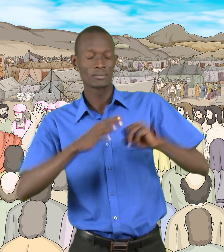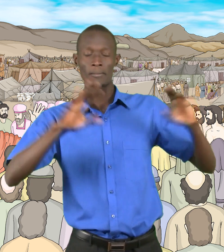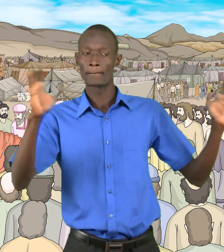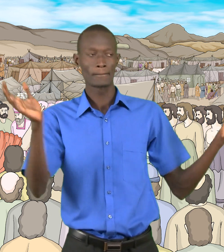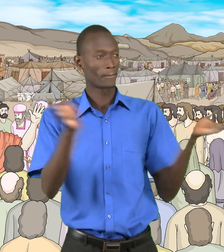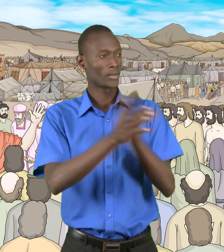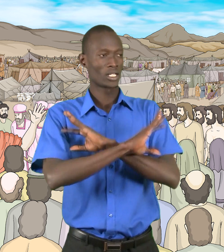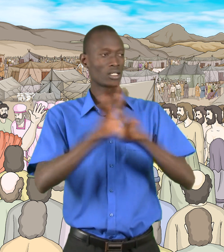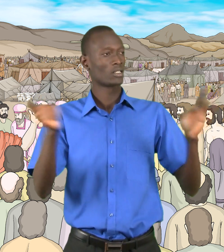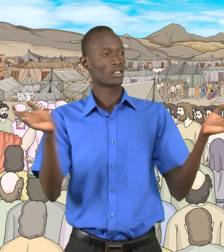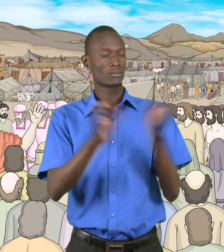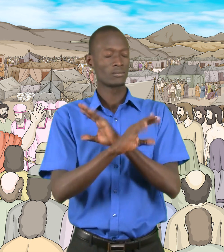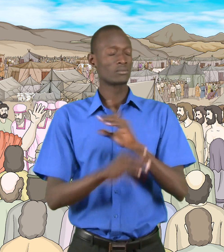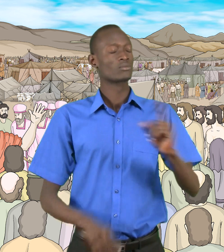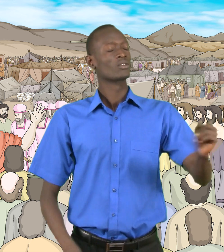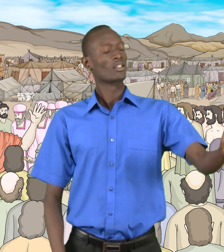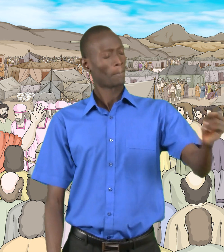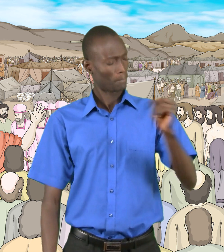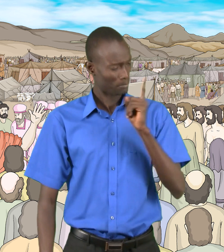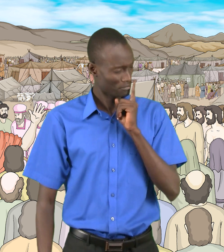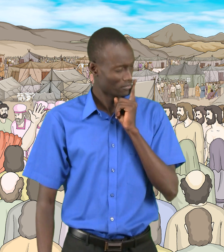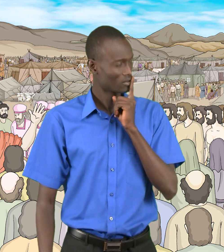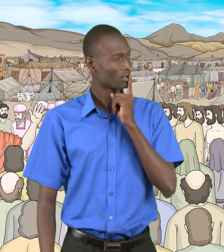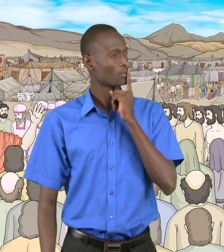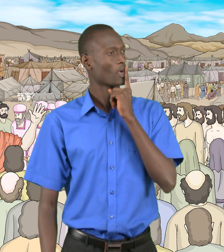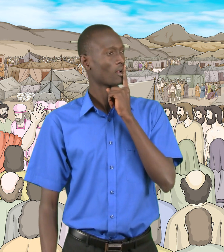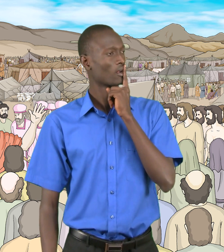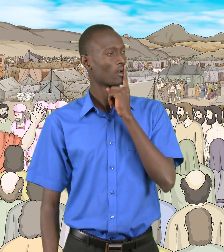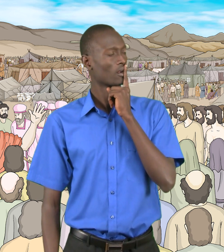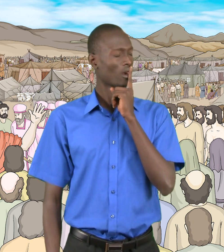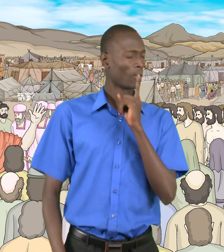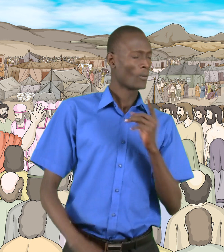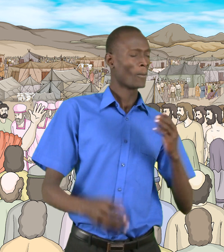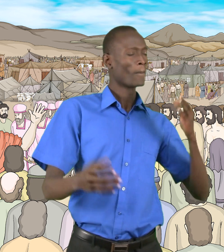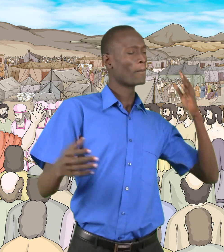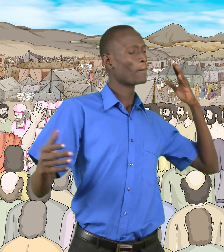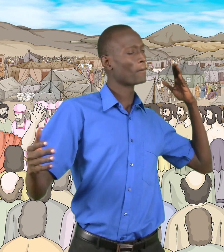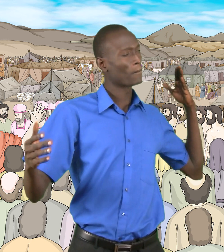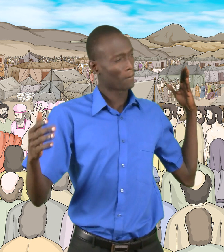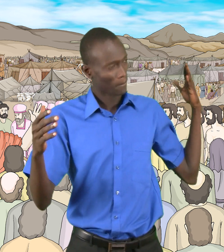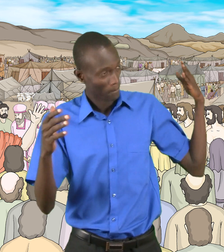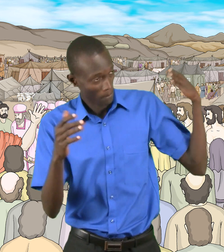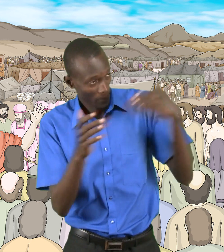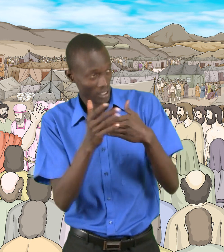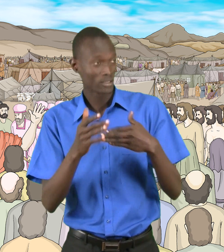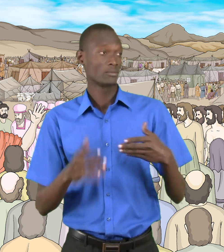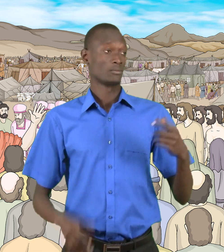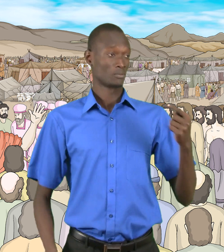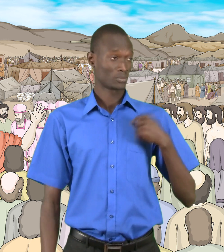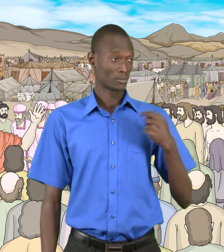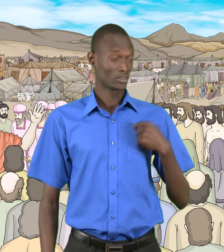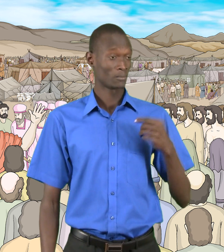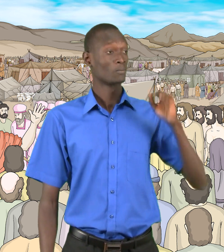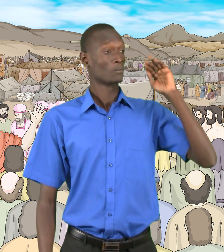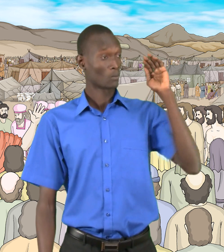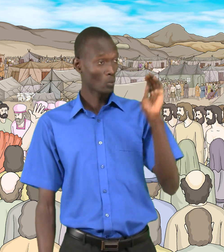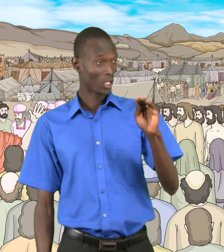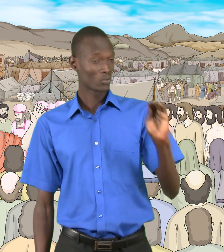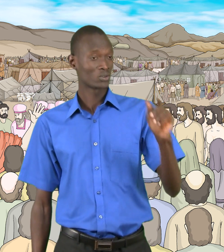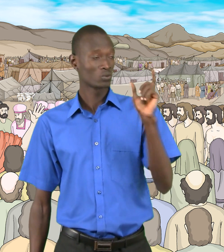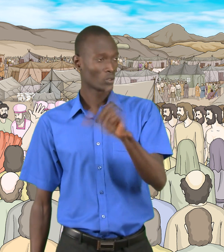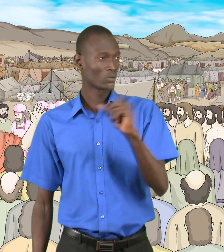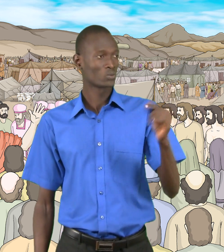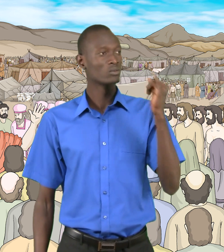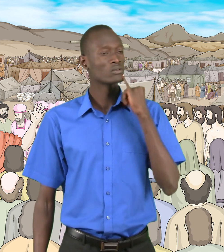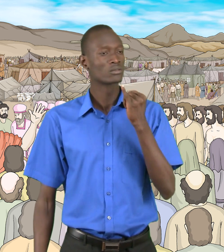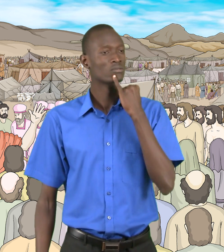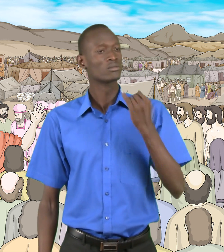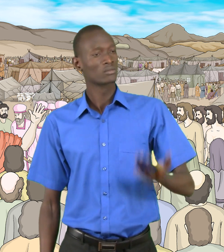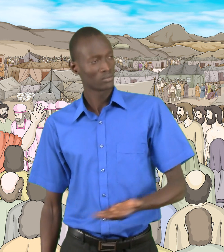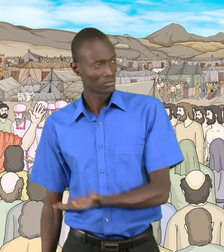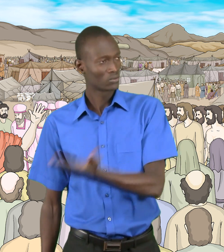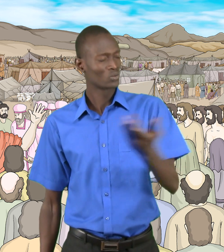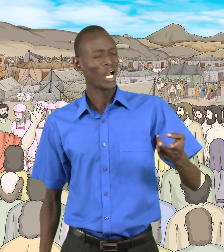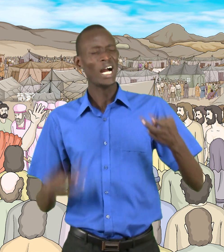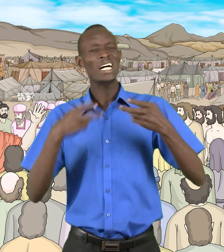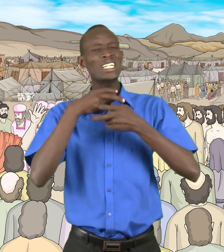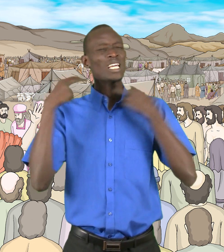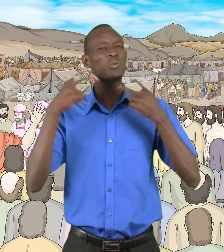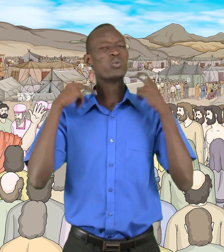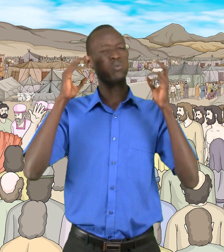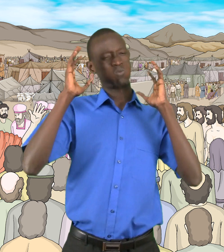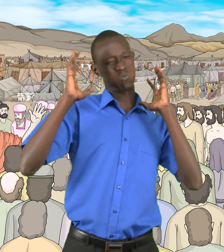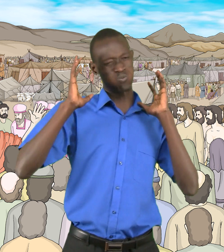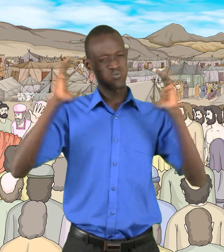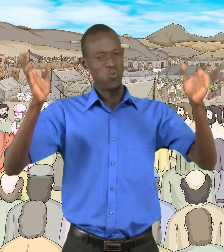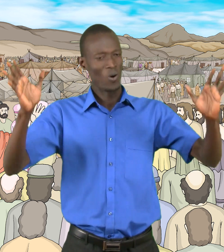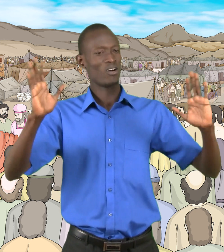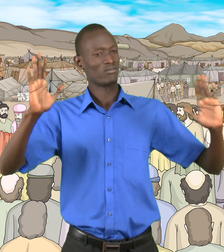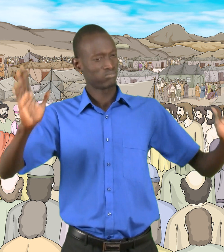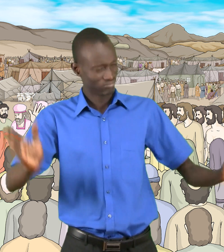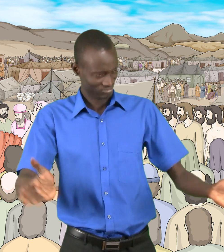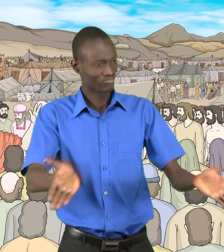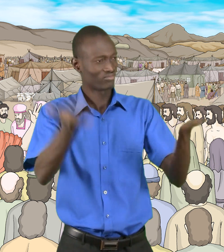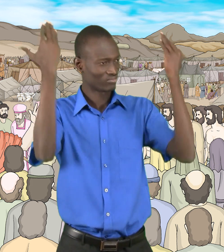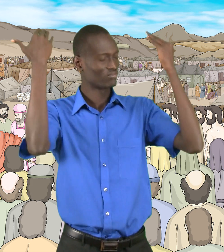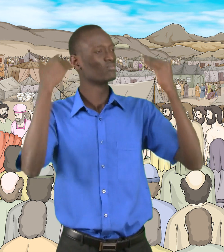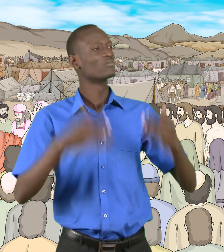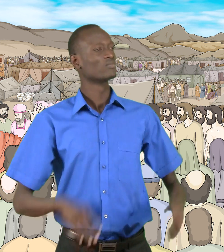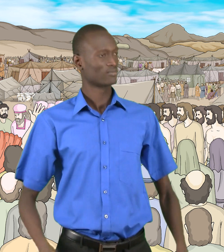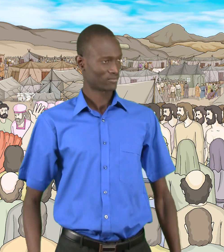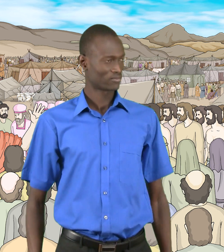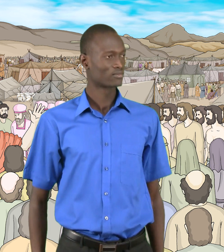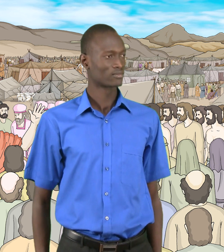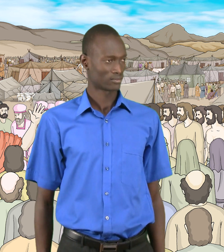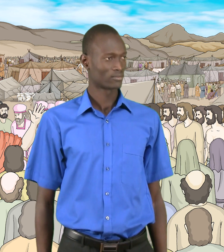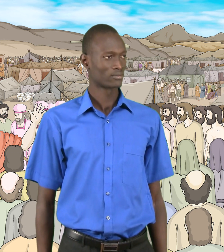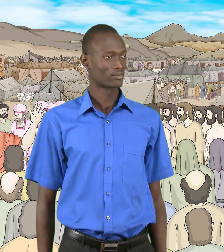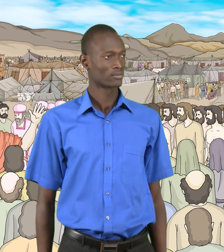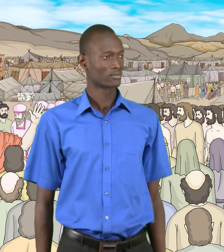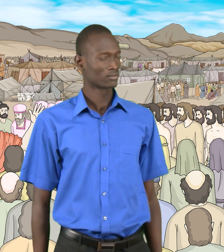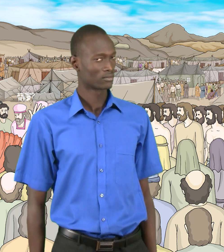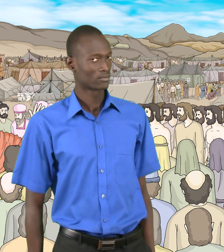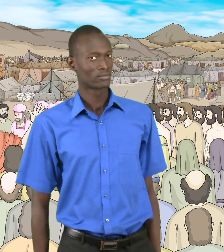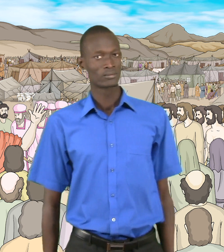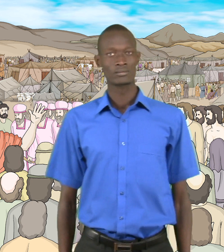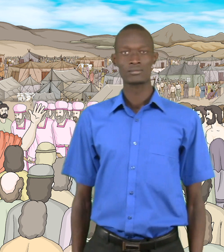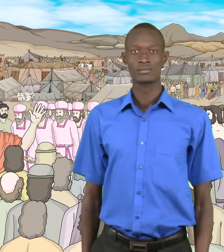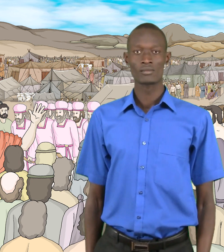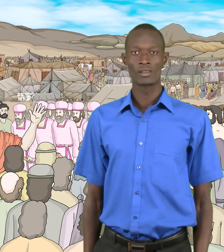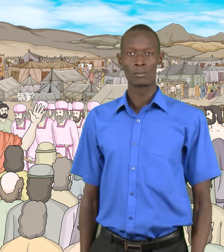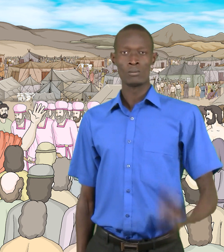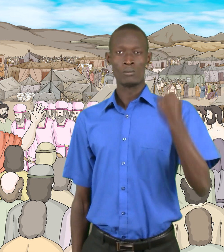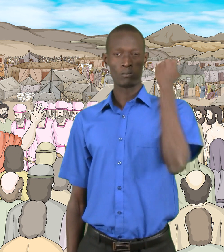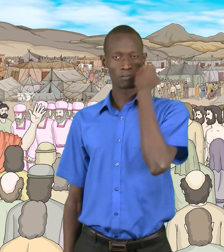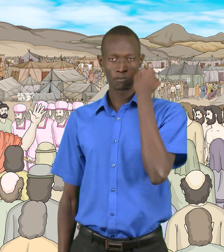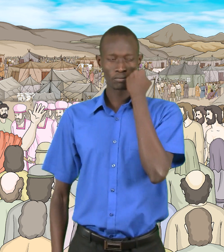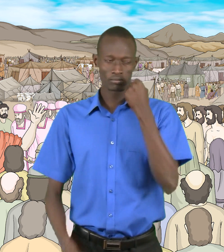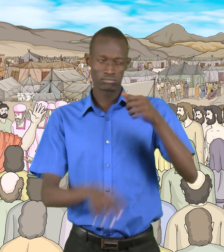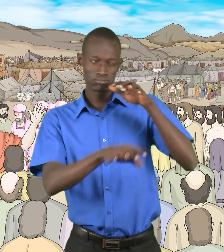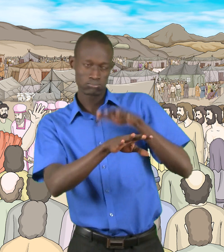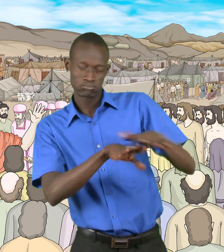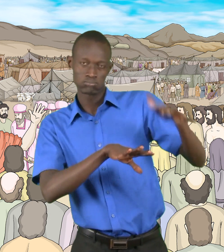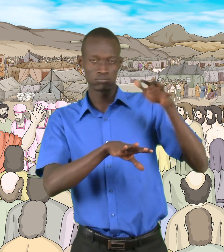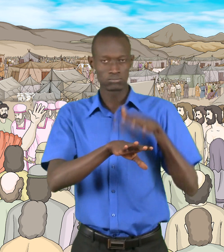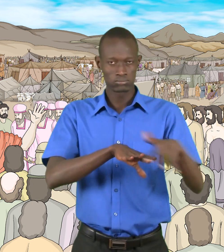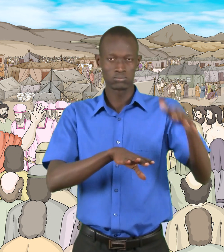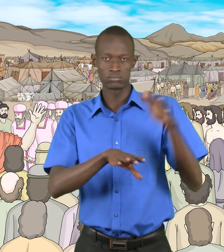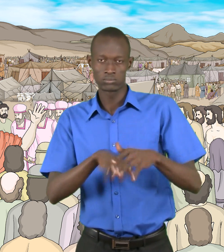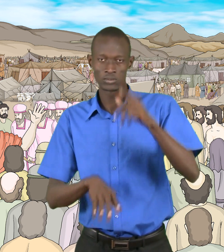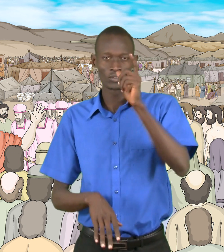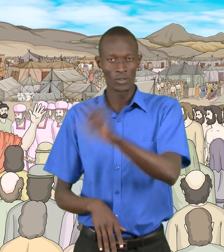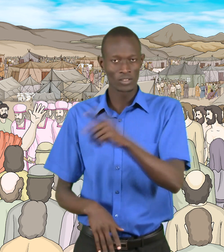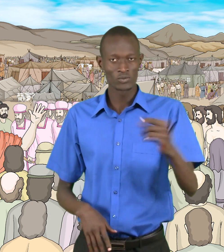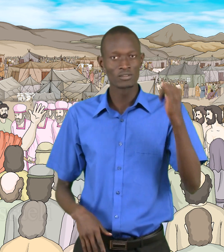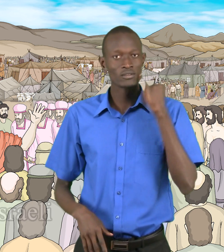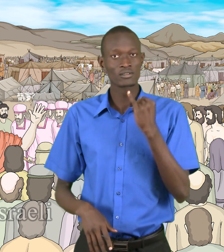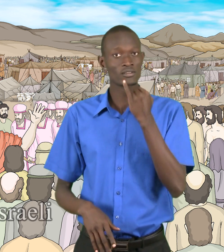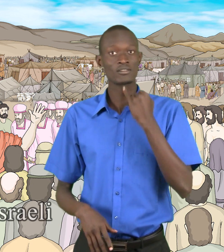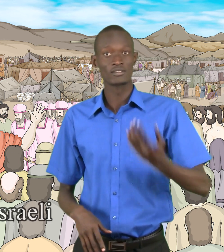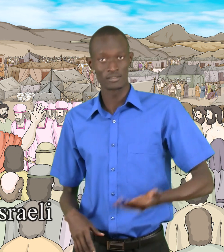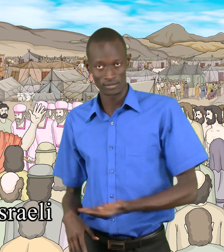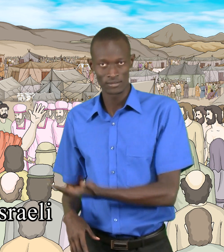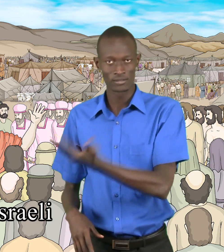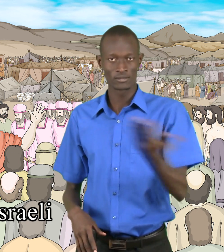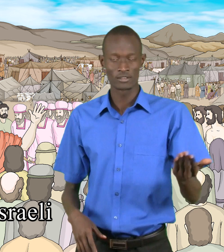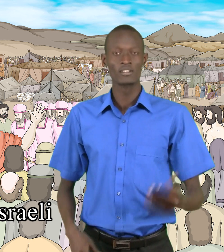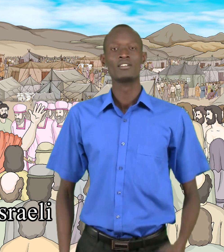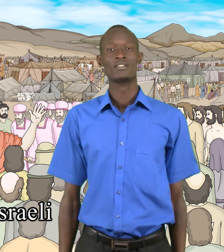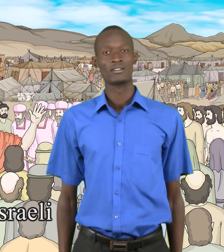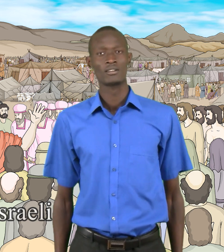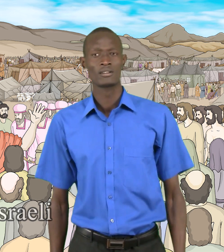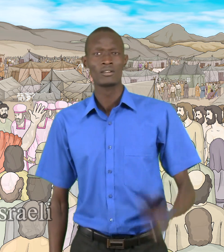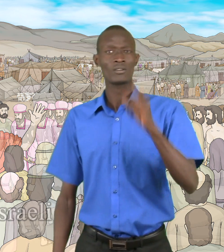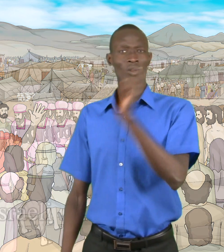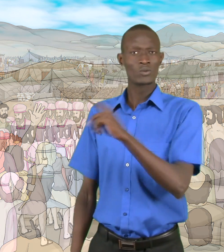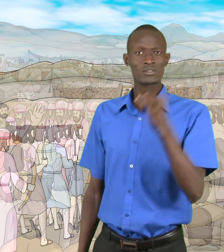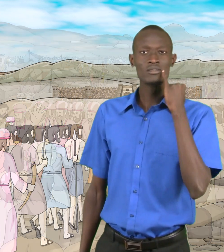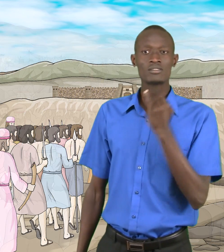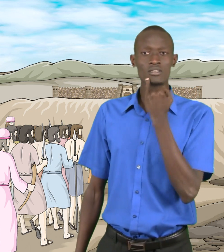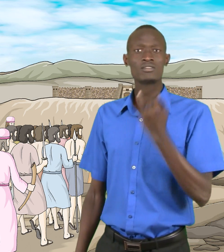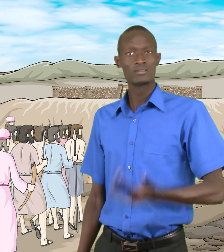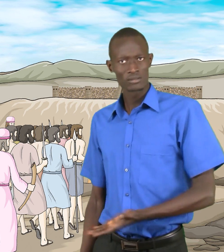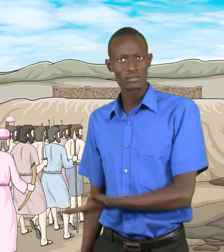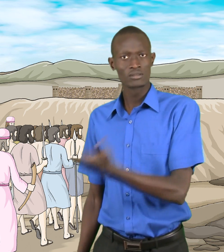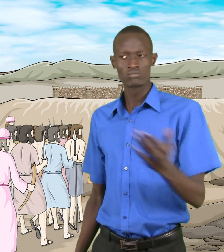do not let one word come out of your mouth until the day I tell you to shout. Then you are to shout!”